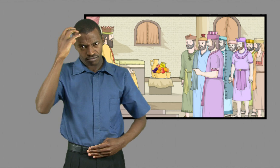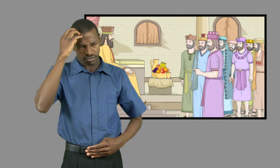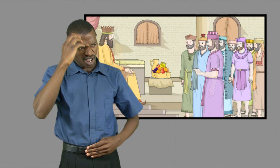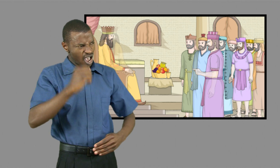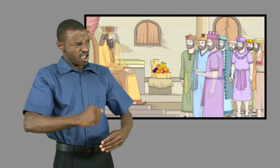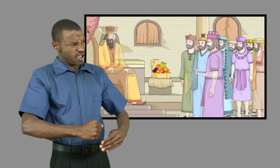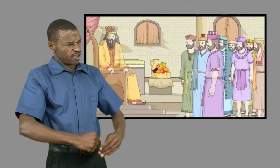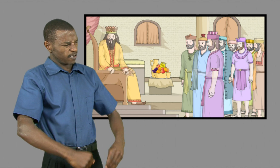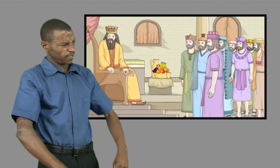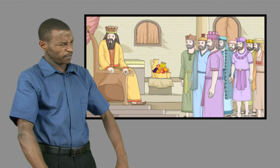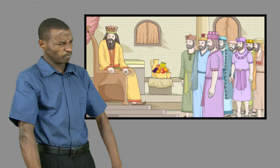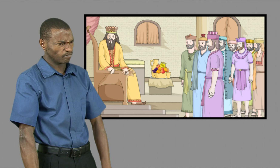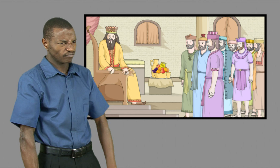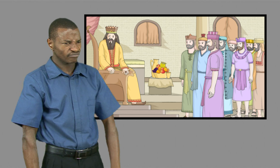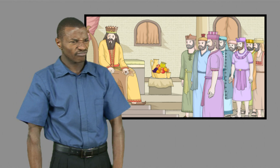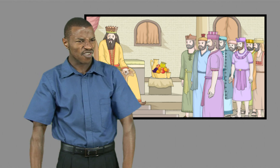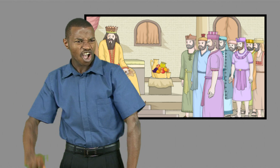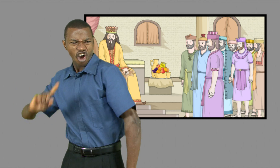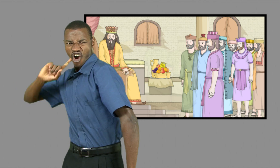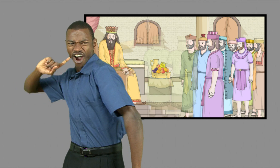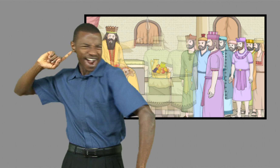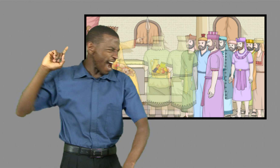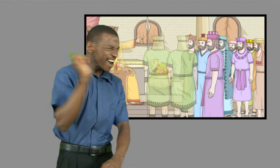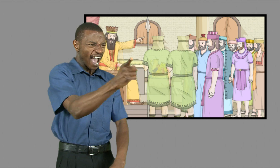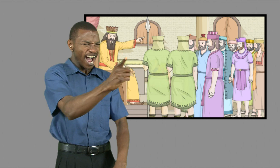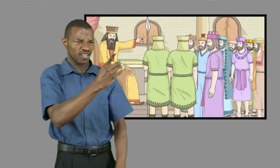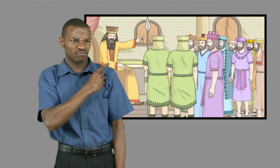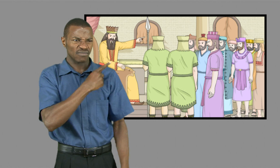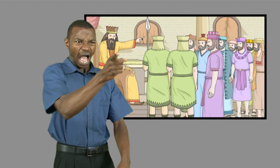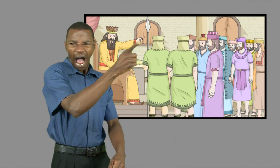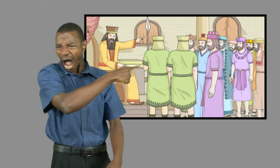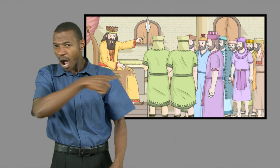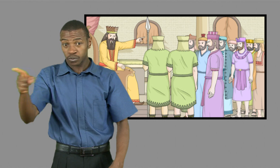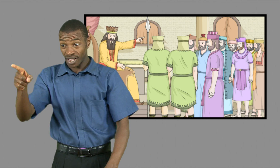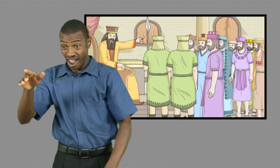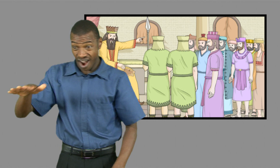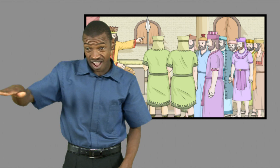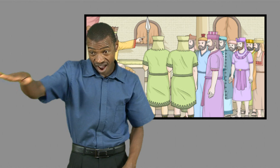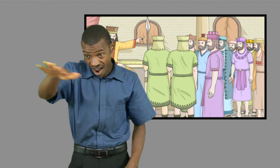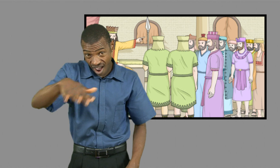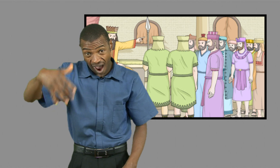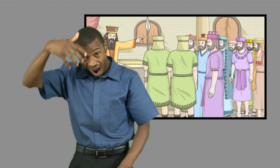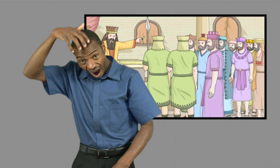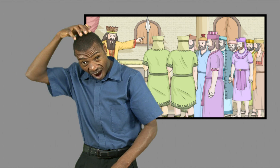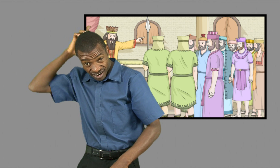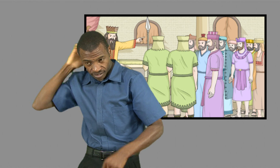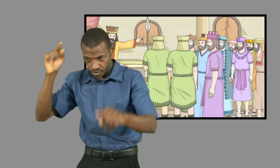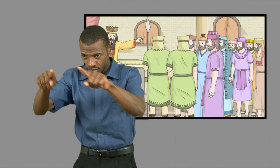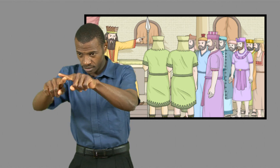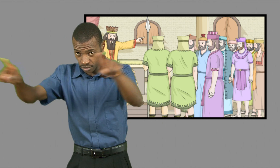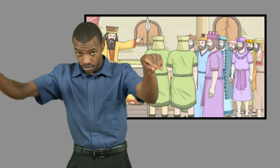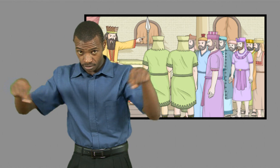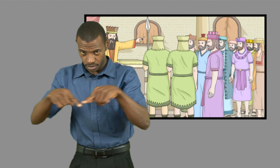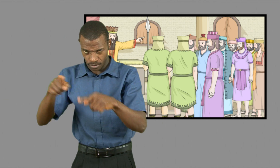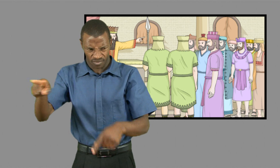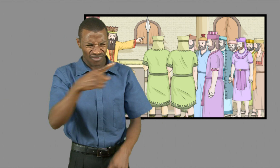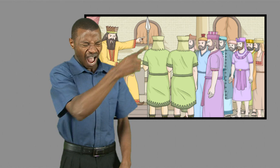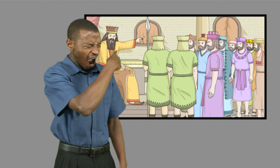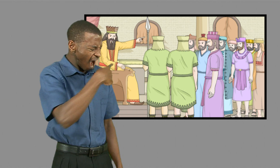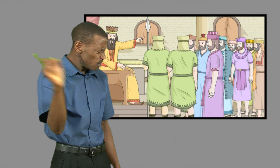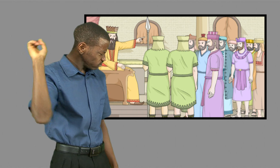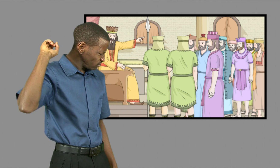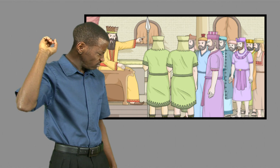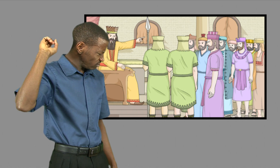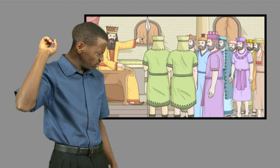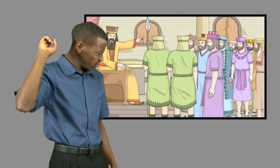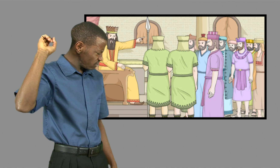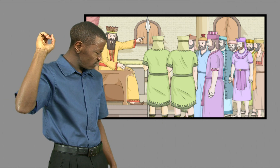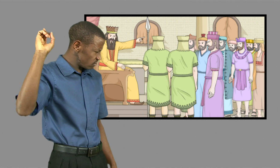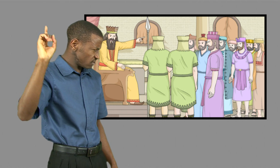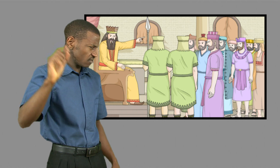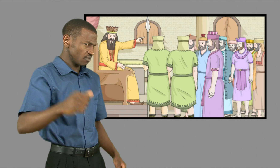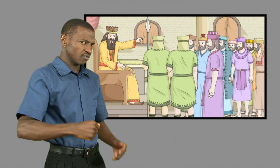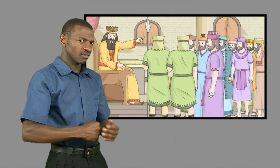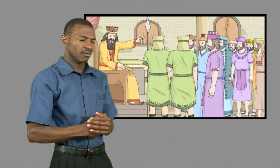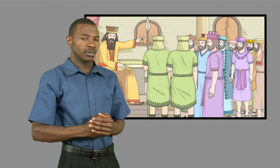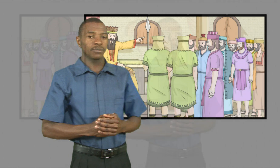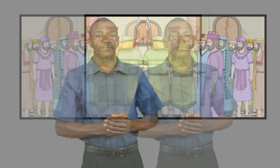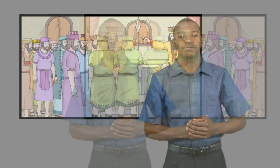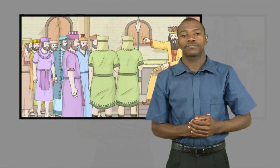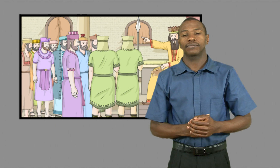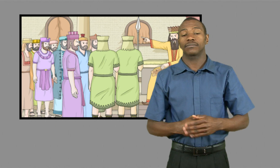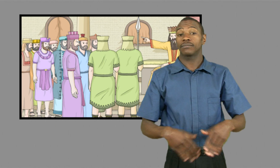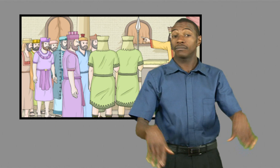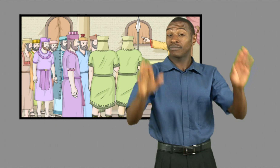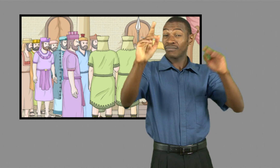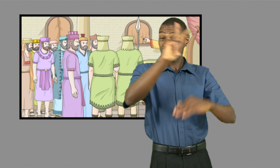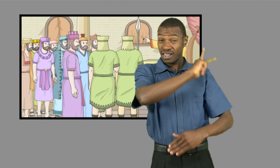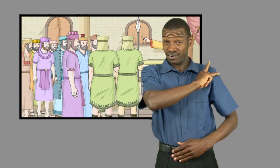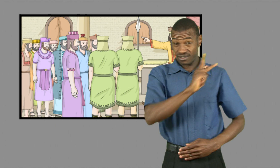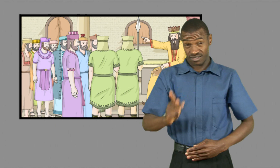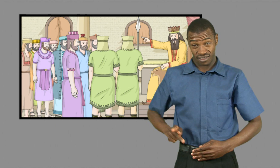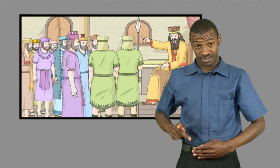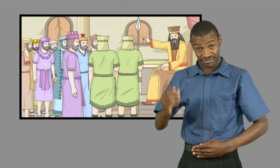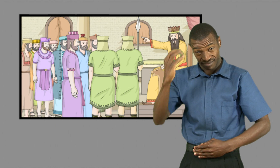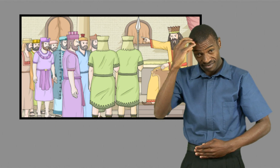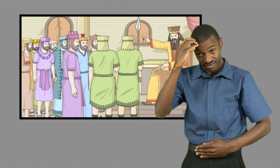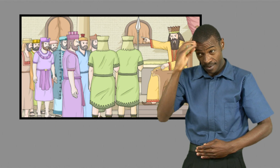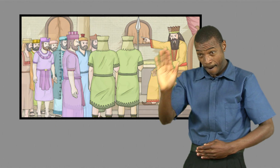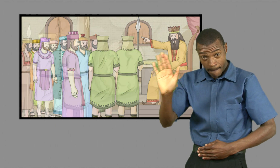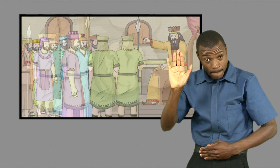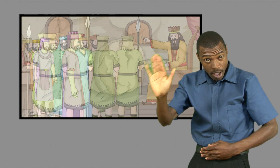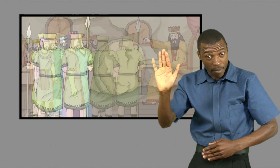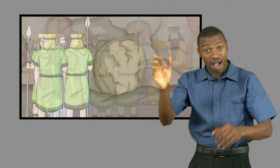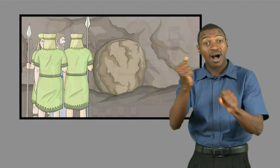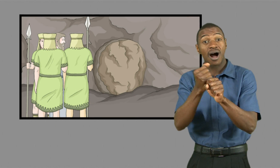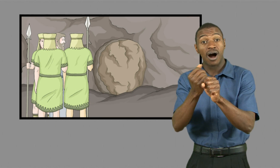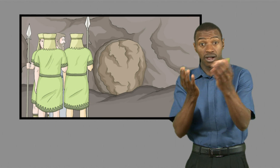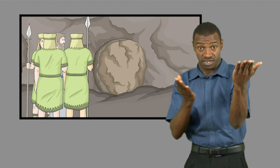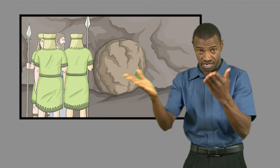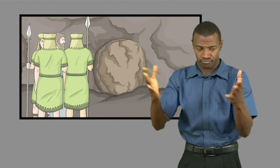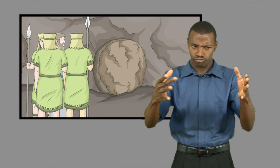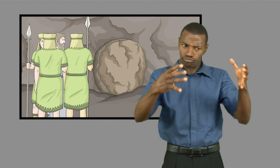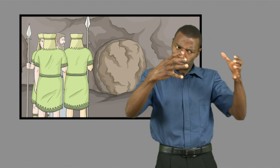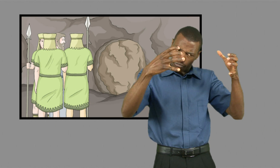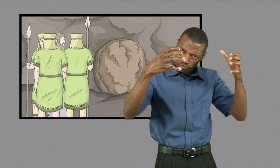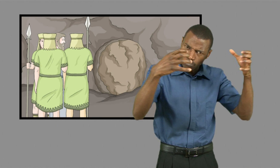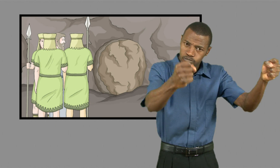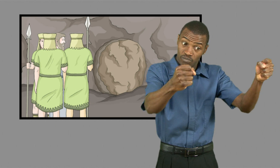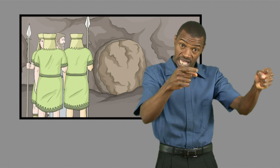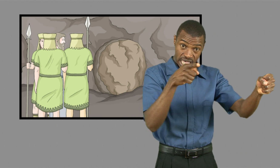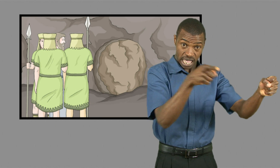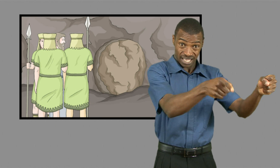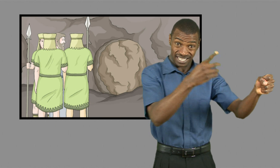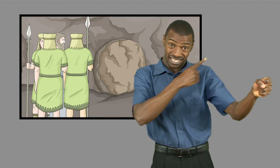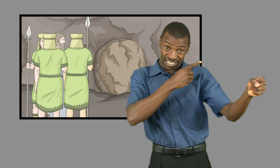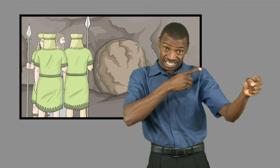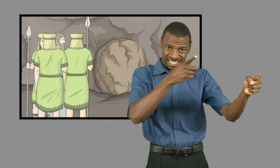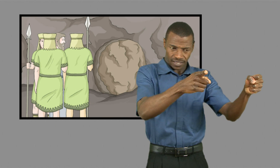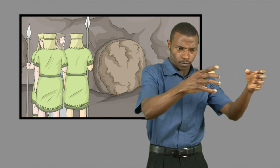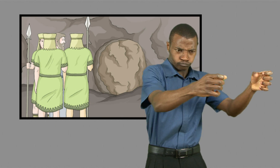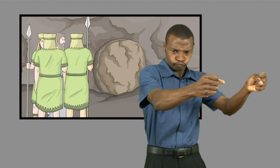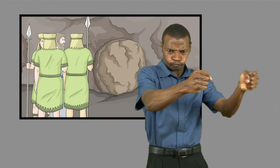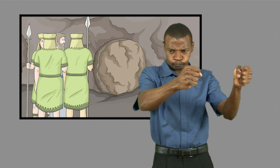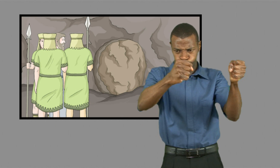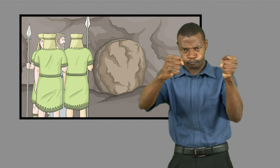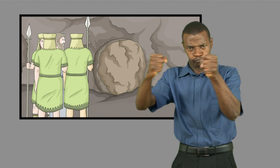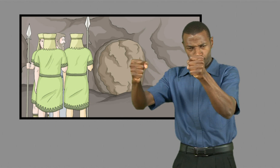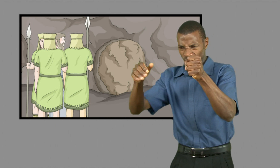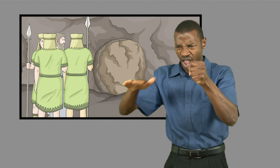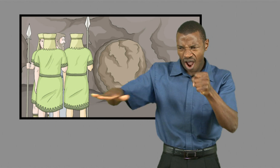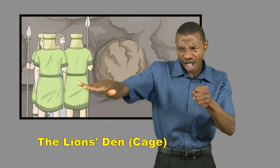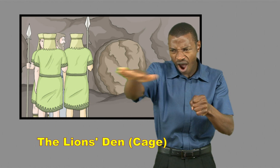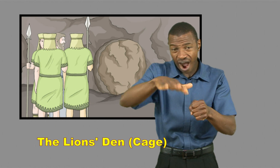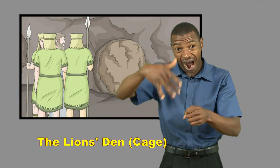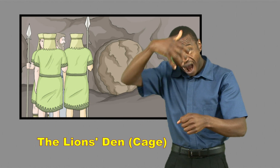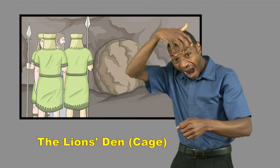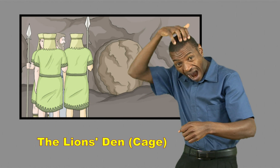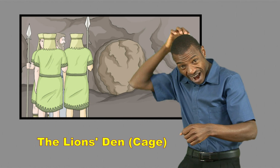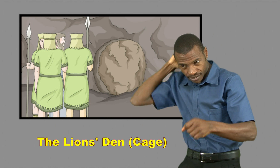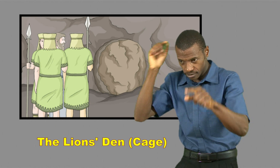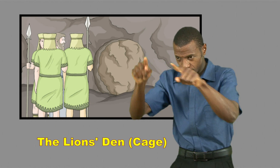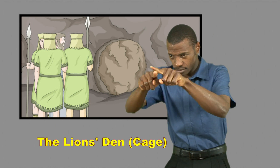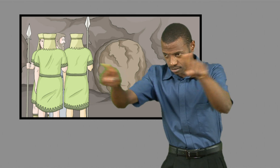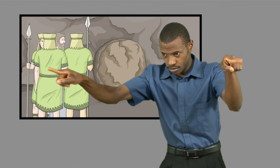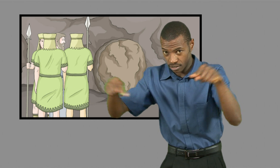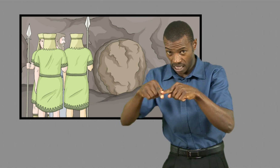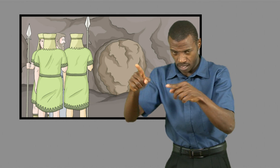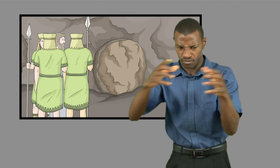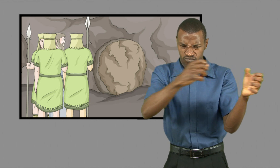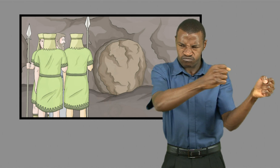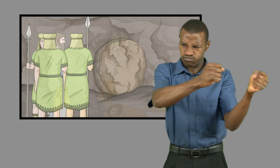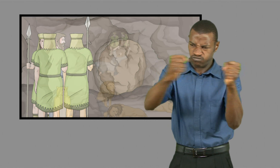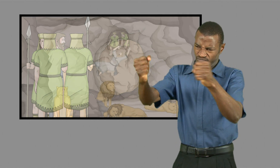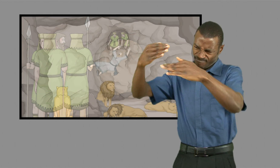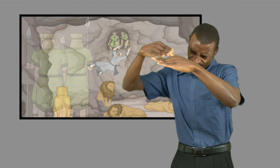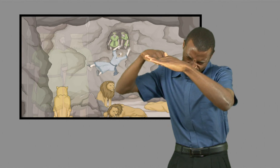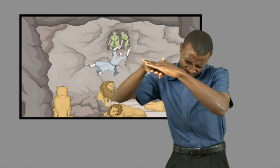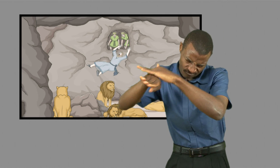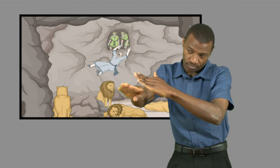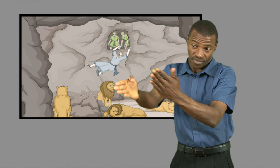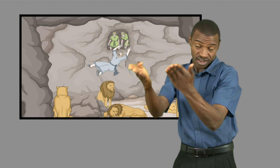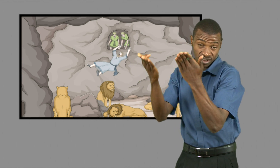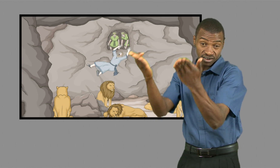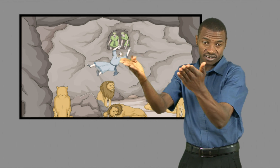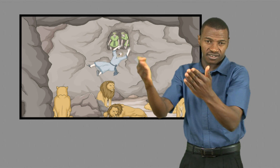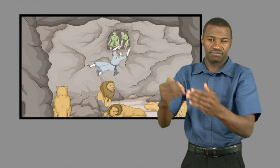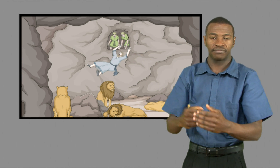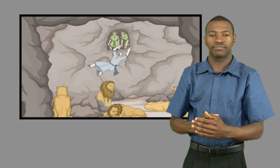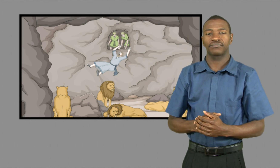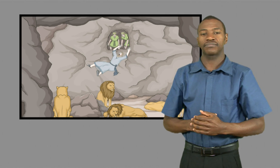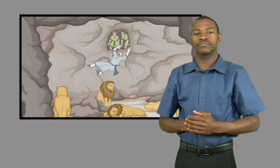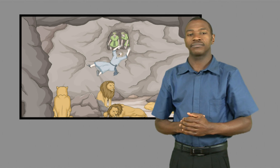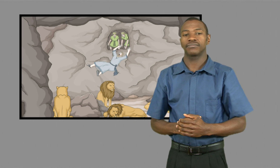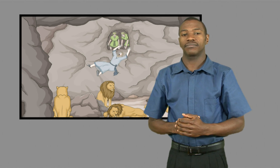So the king gave the order, and they brought Daniel and threw him into the den of lions.